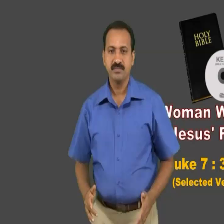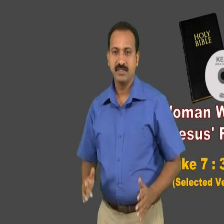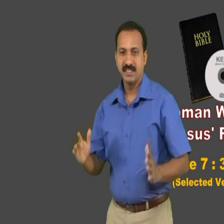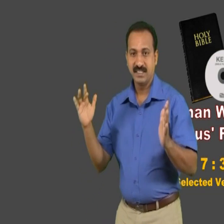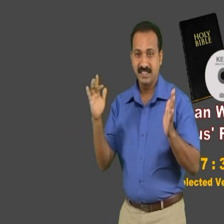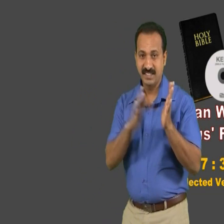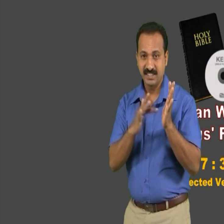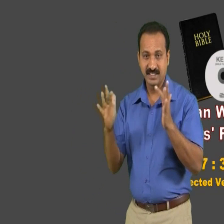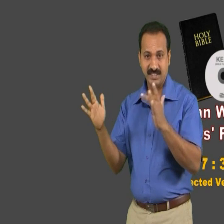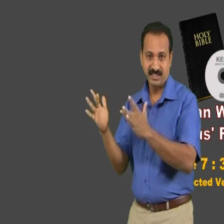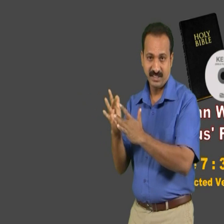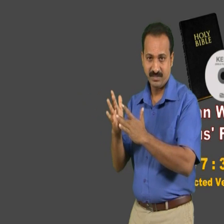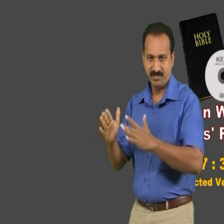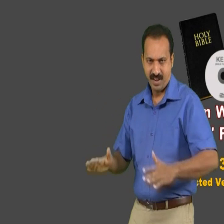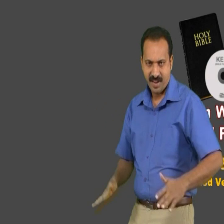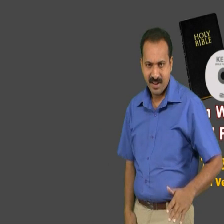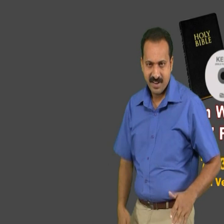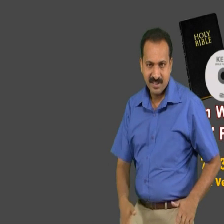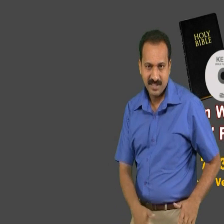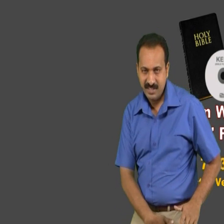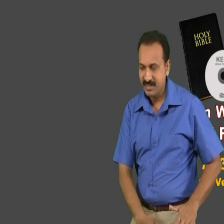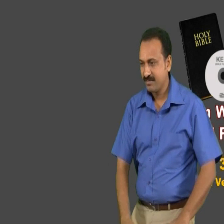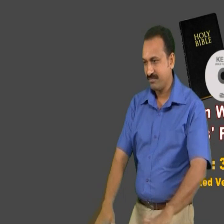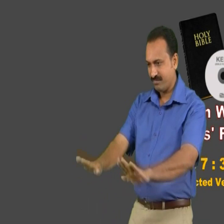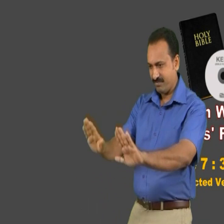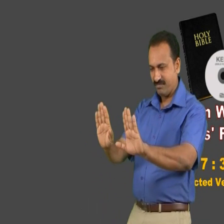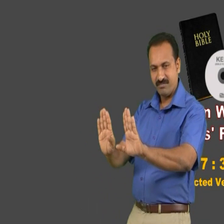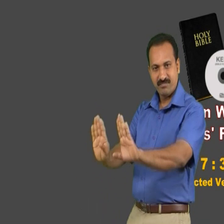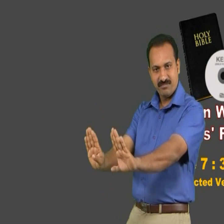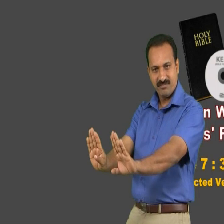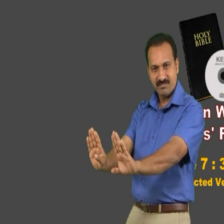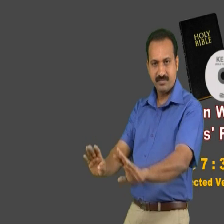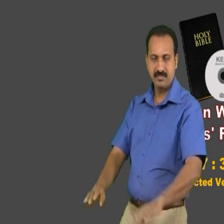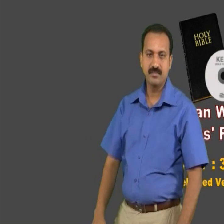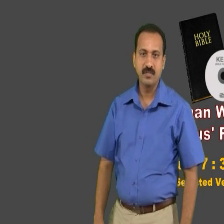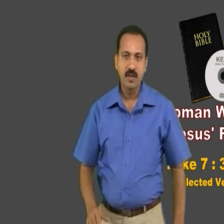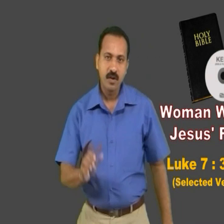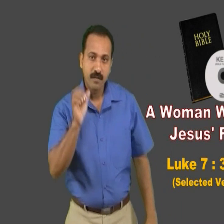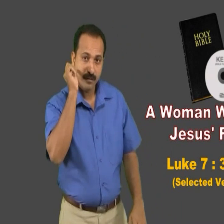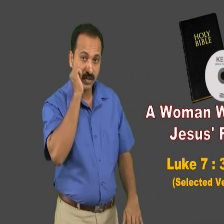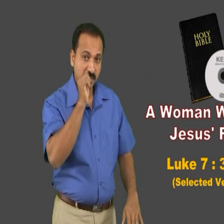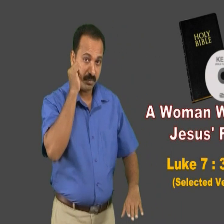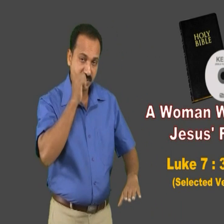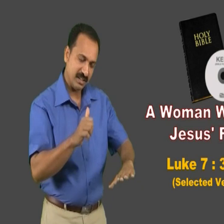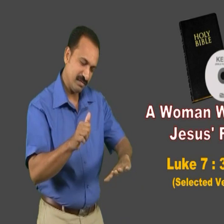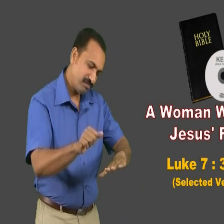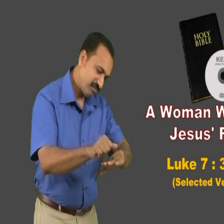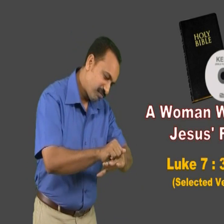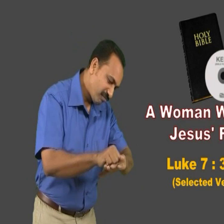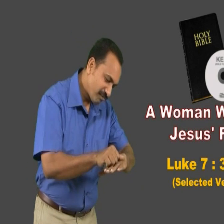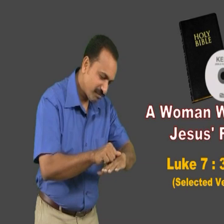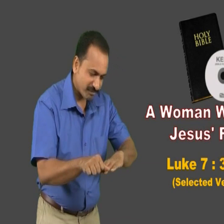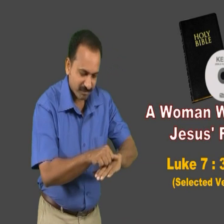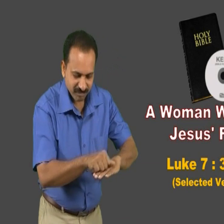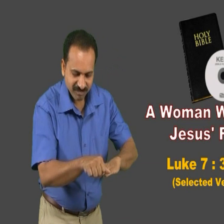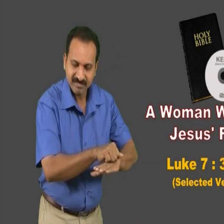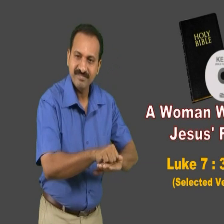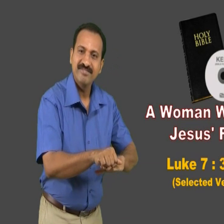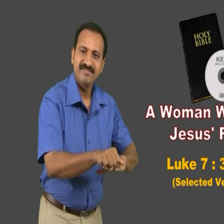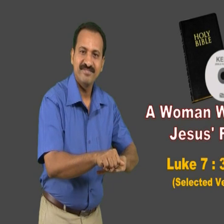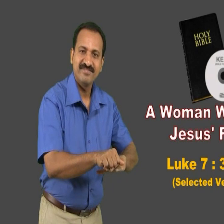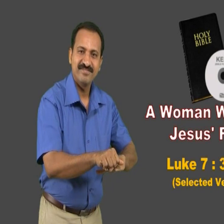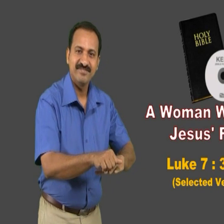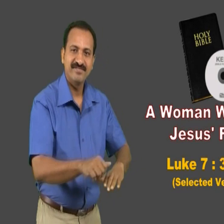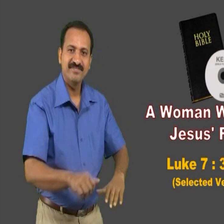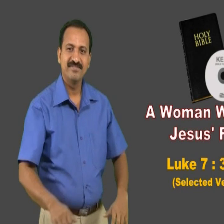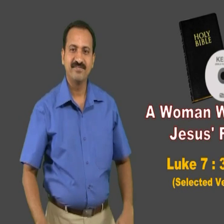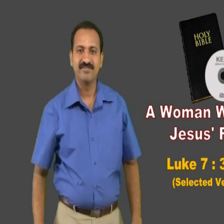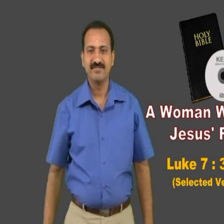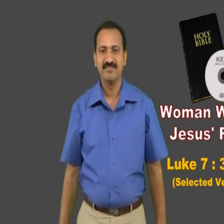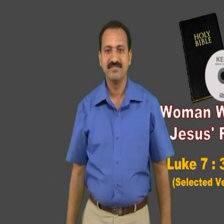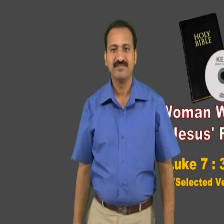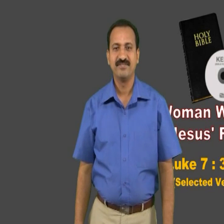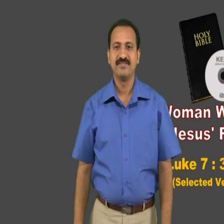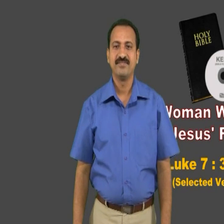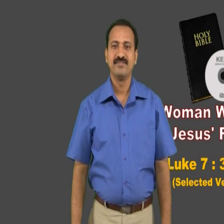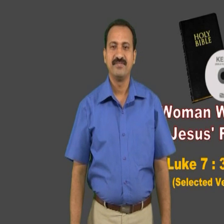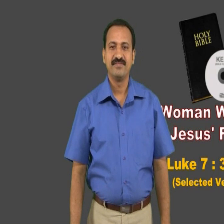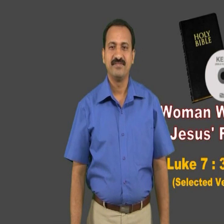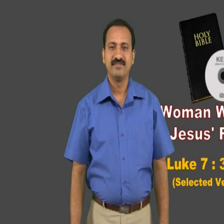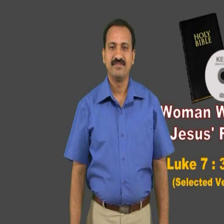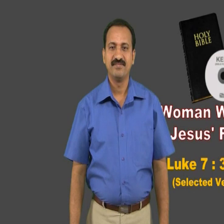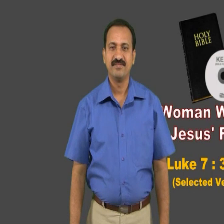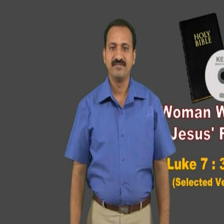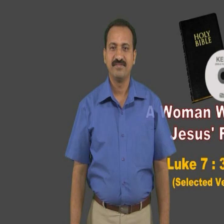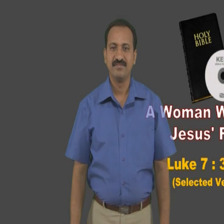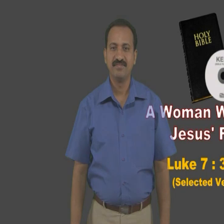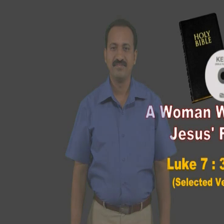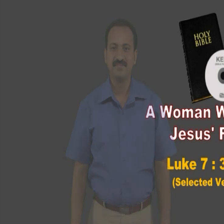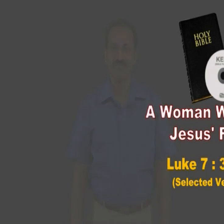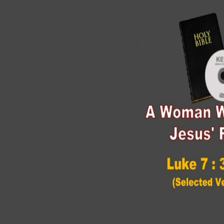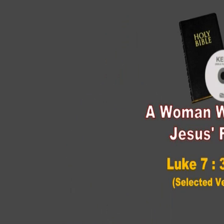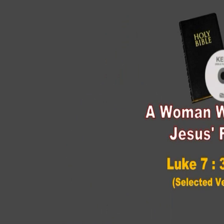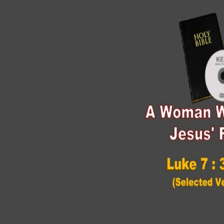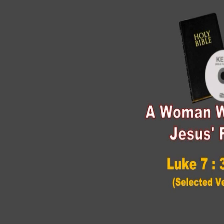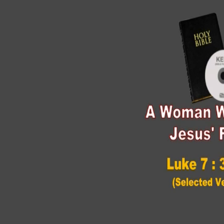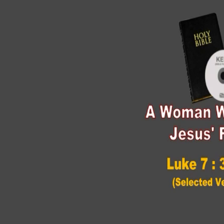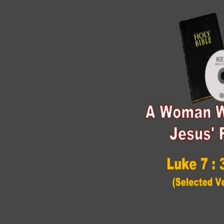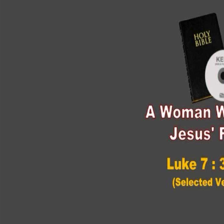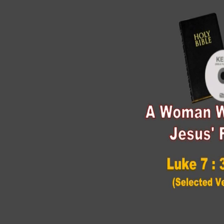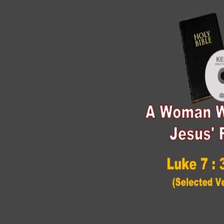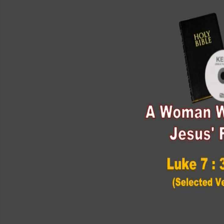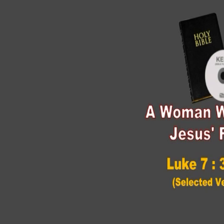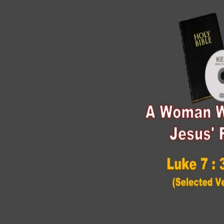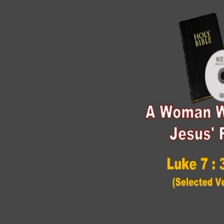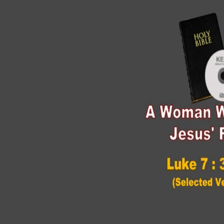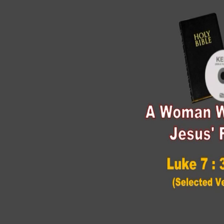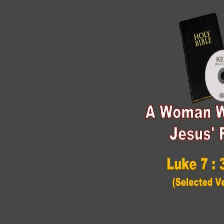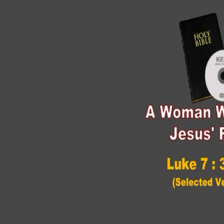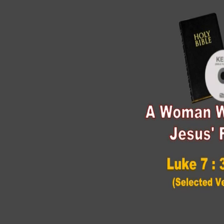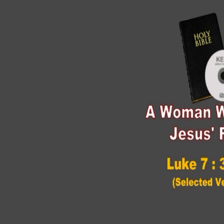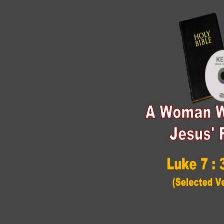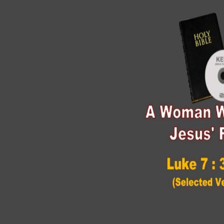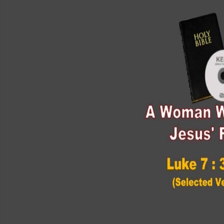A woman washes Jesus' feet